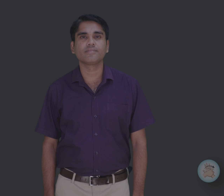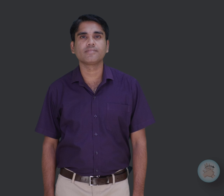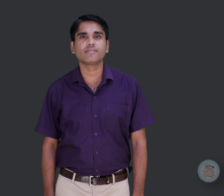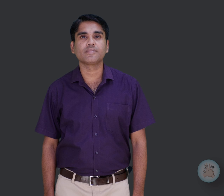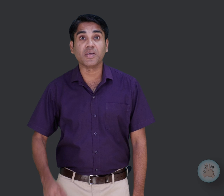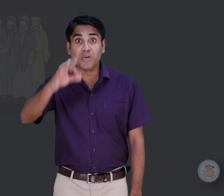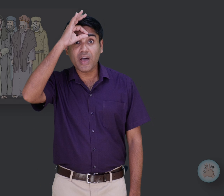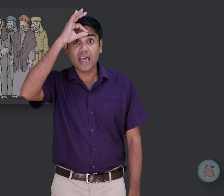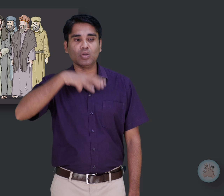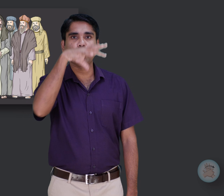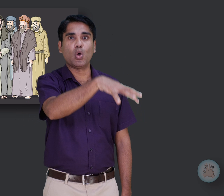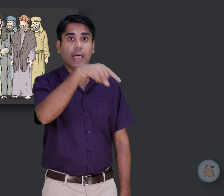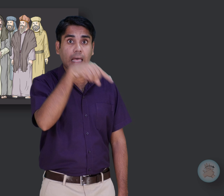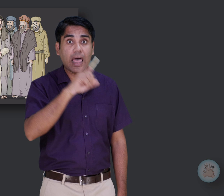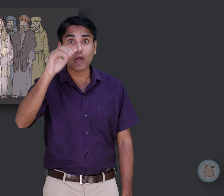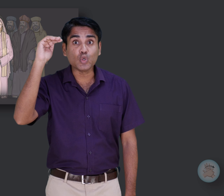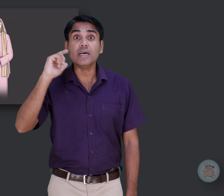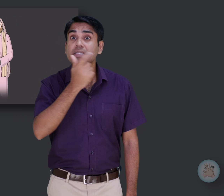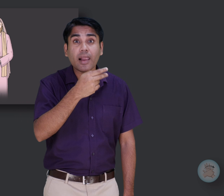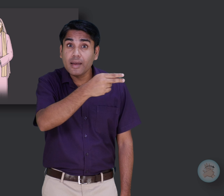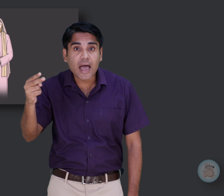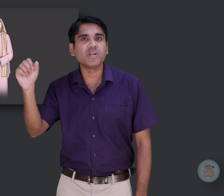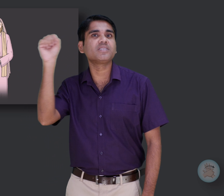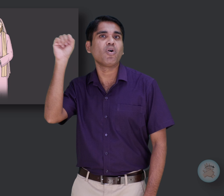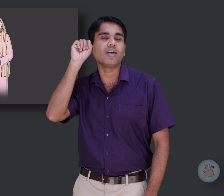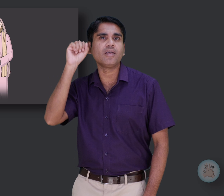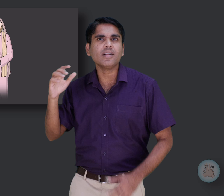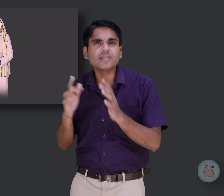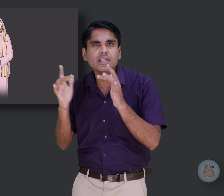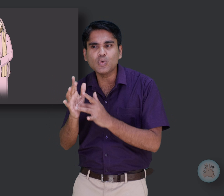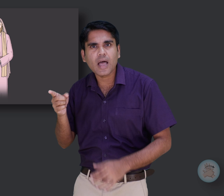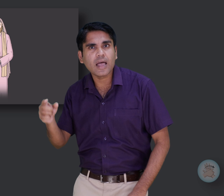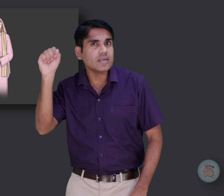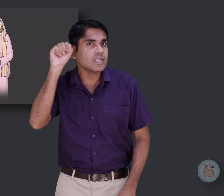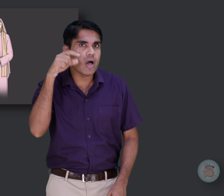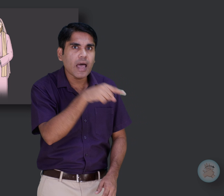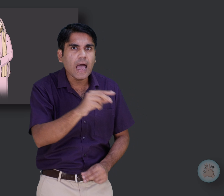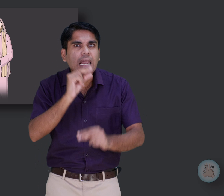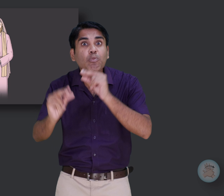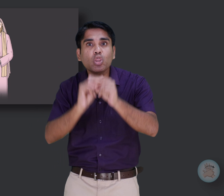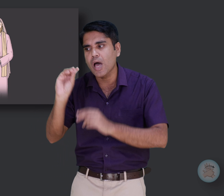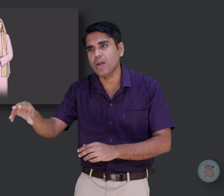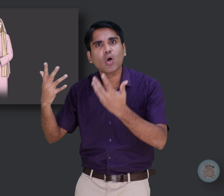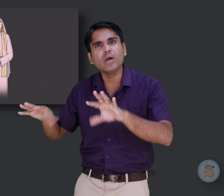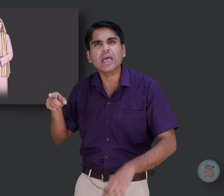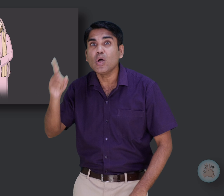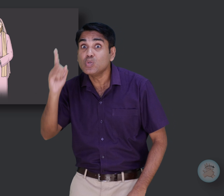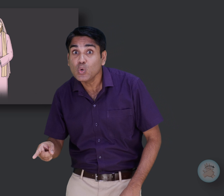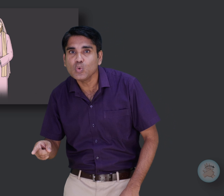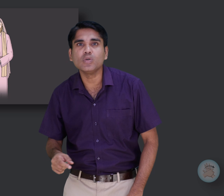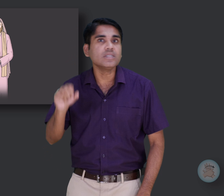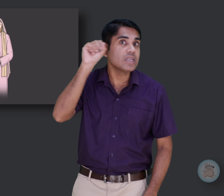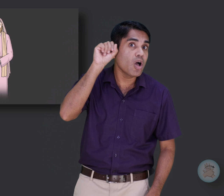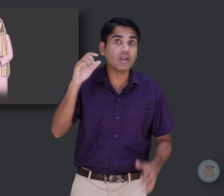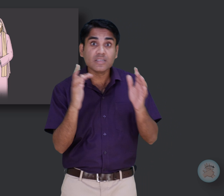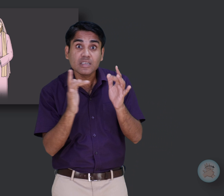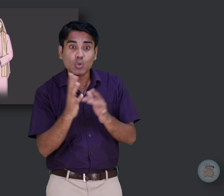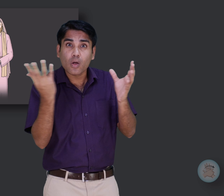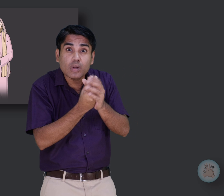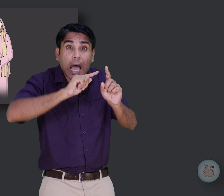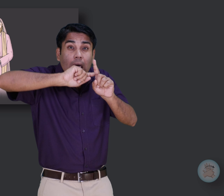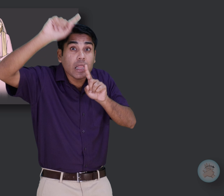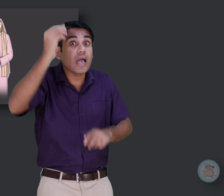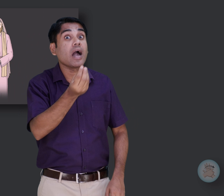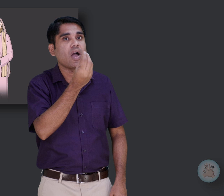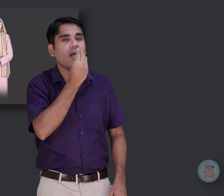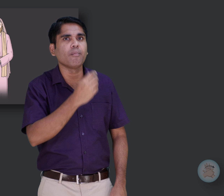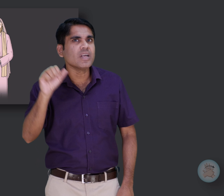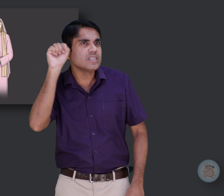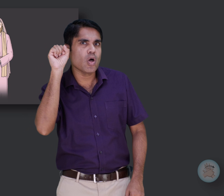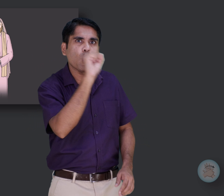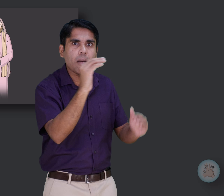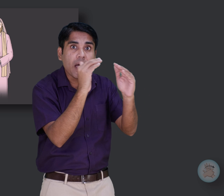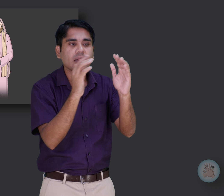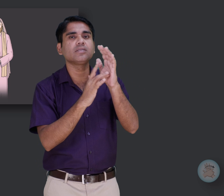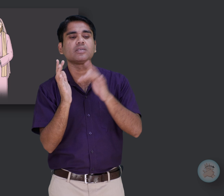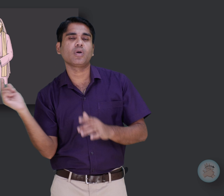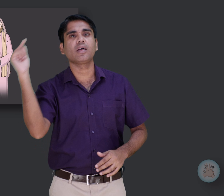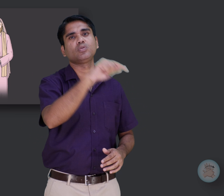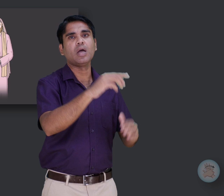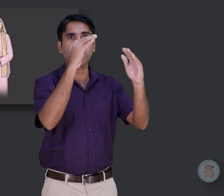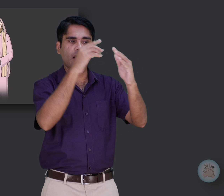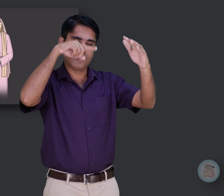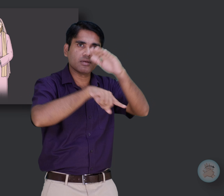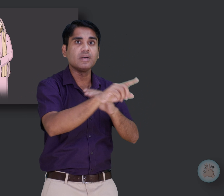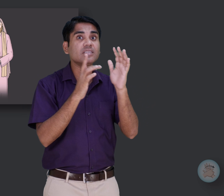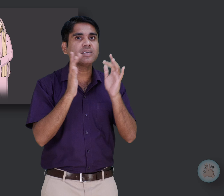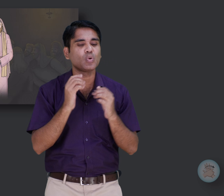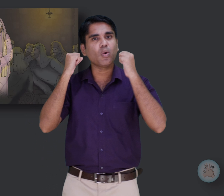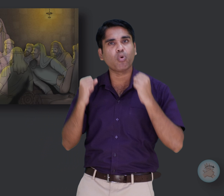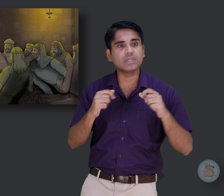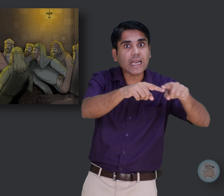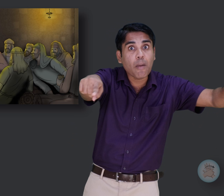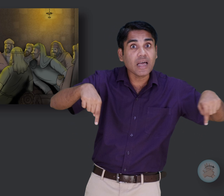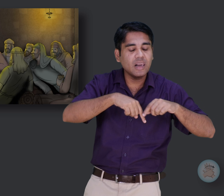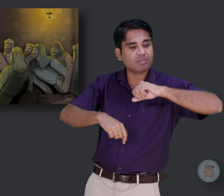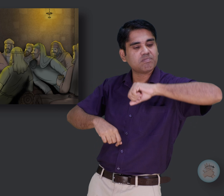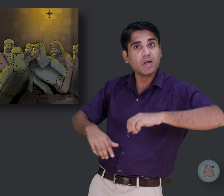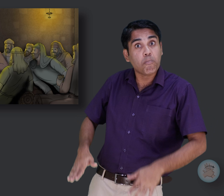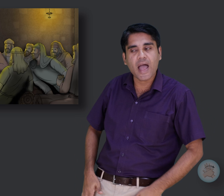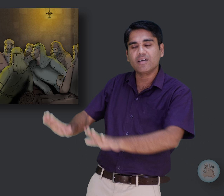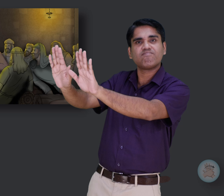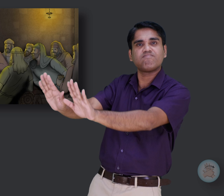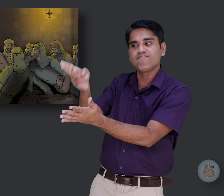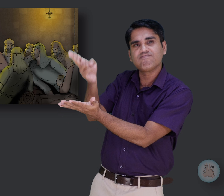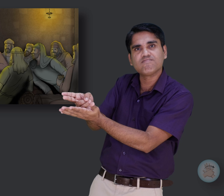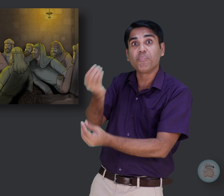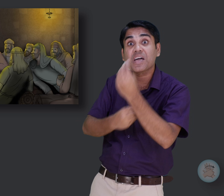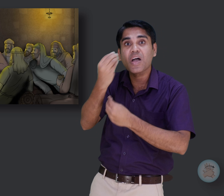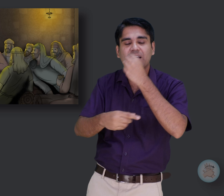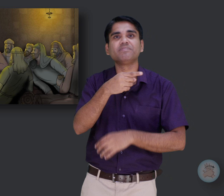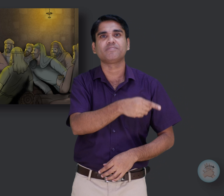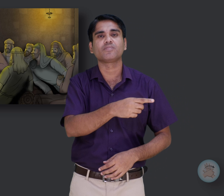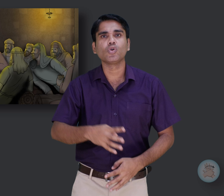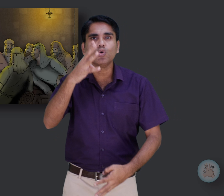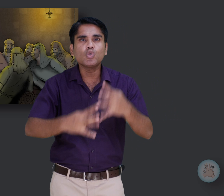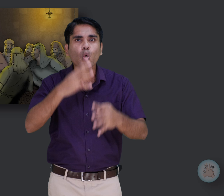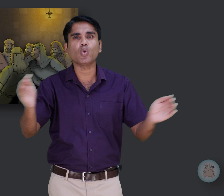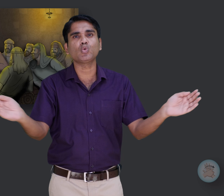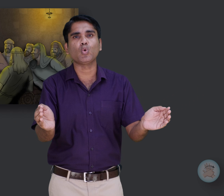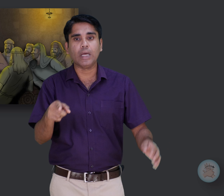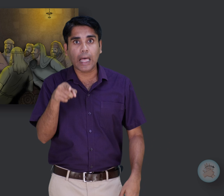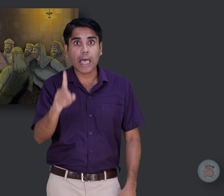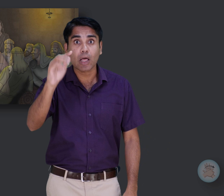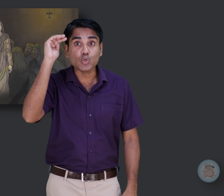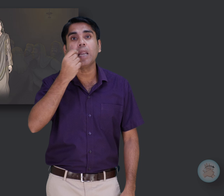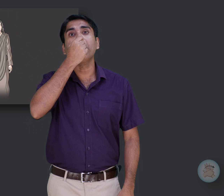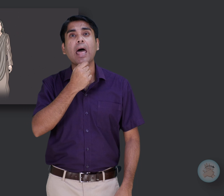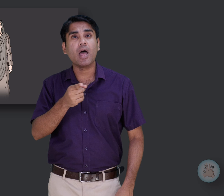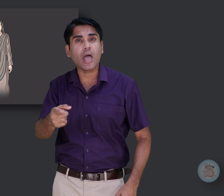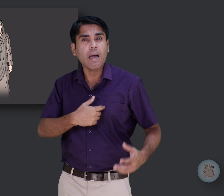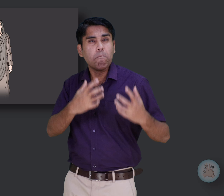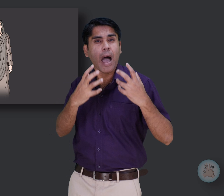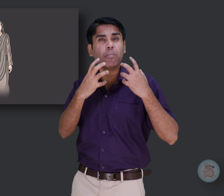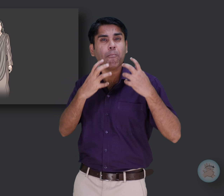Then one of the Pharisees invited Jesus to eat with him, and He entered the Pharisee’s house and reclined at the table.